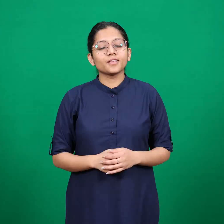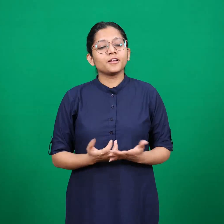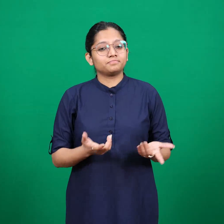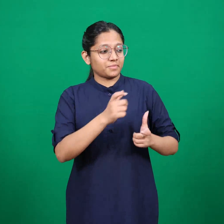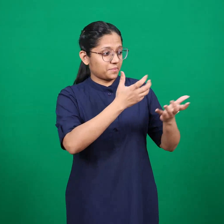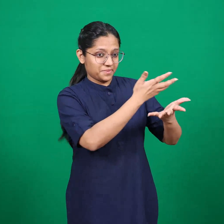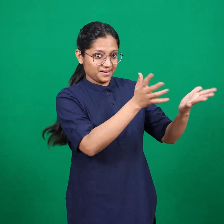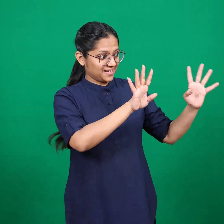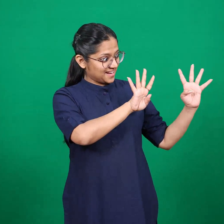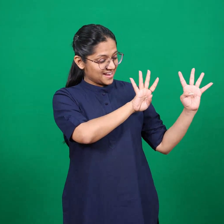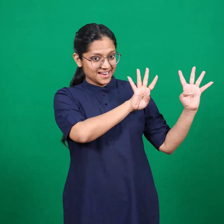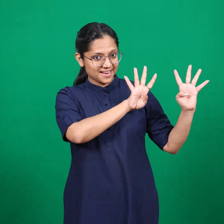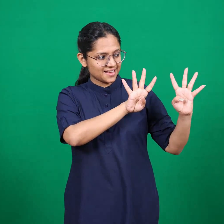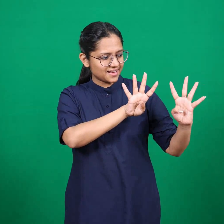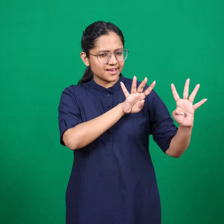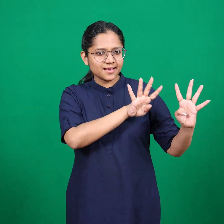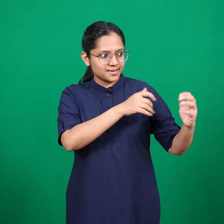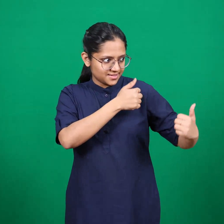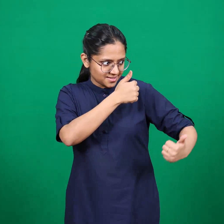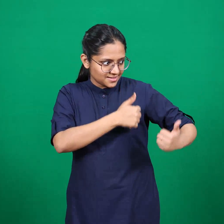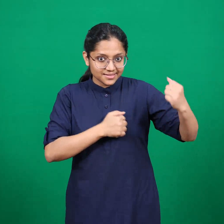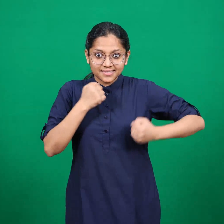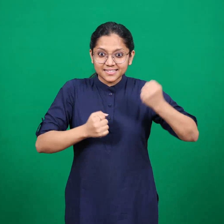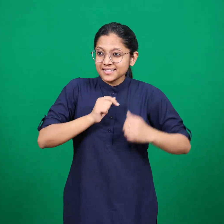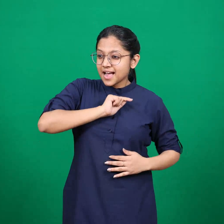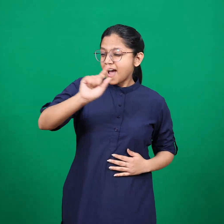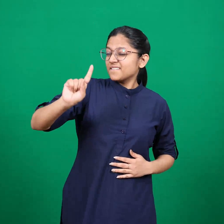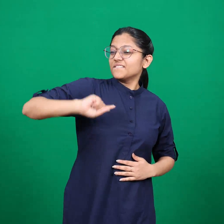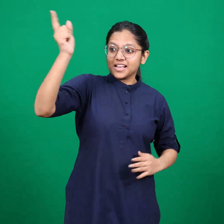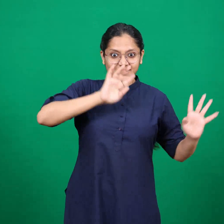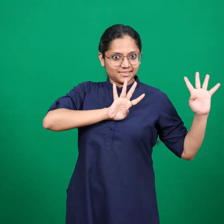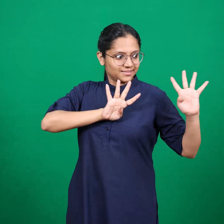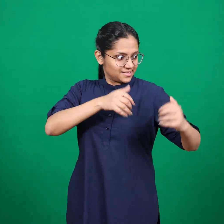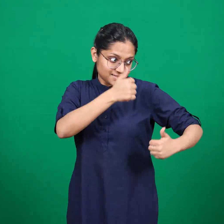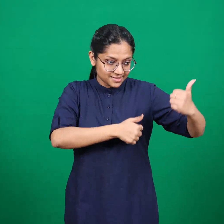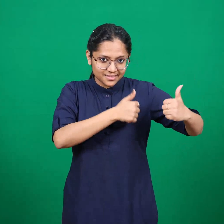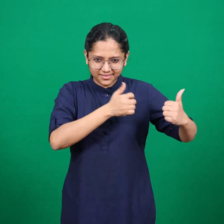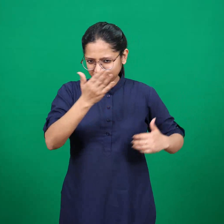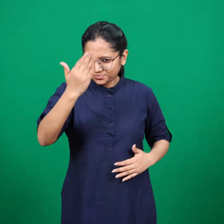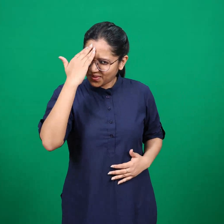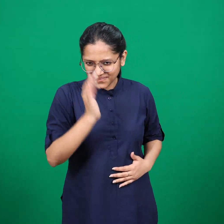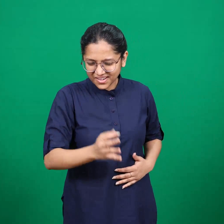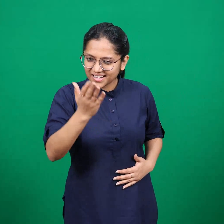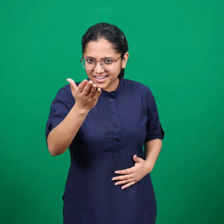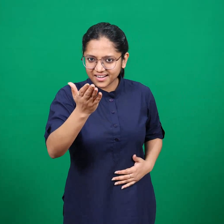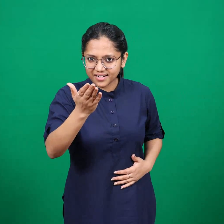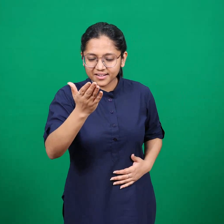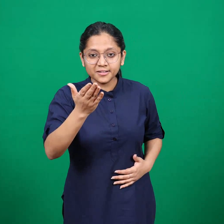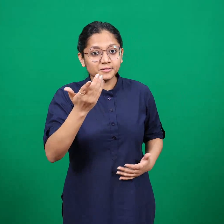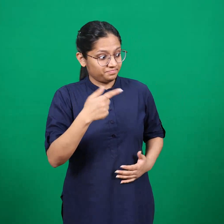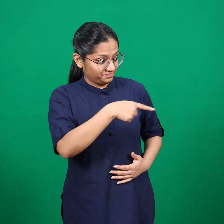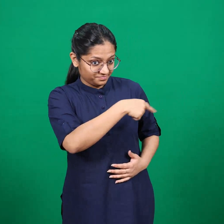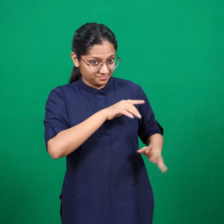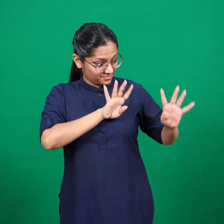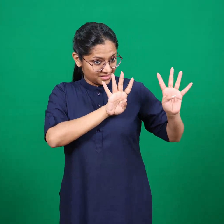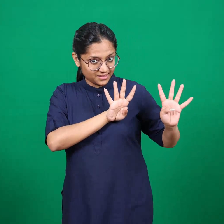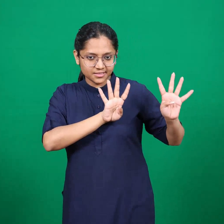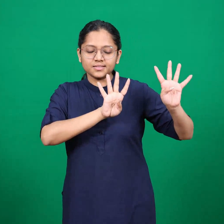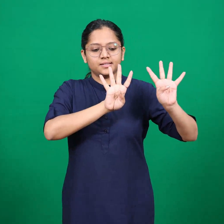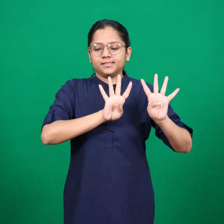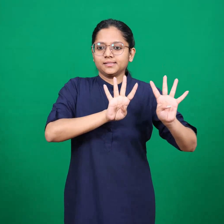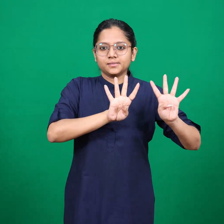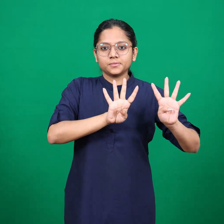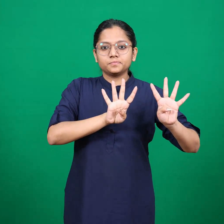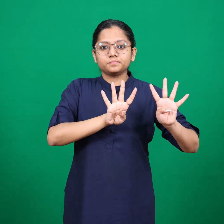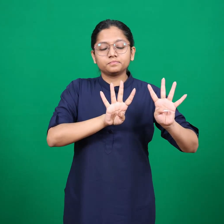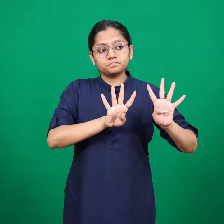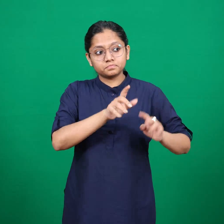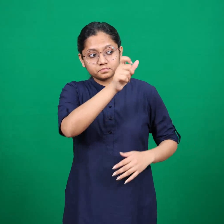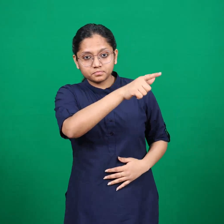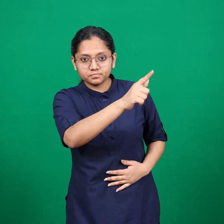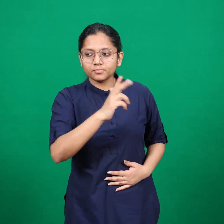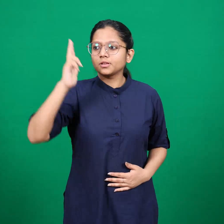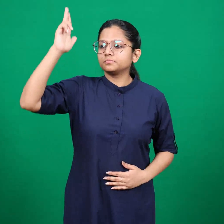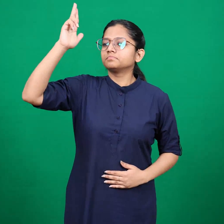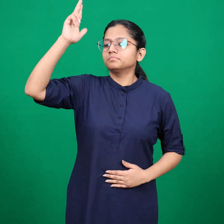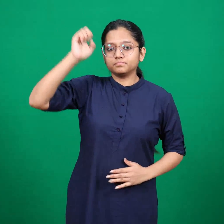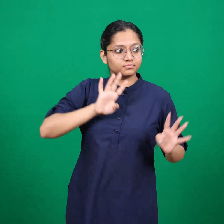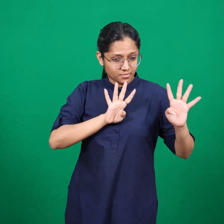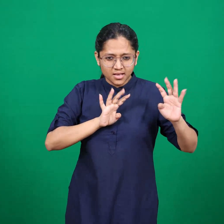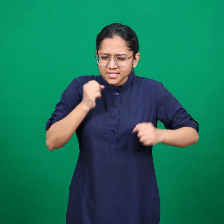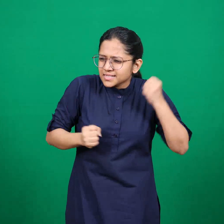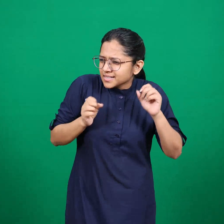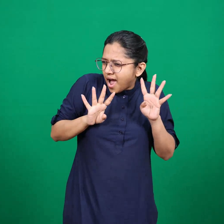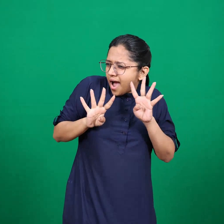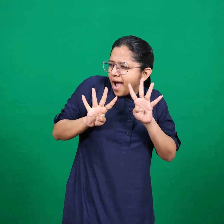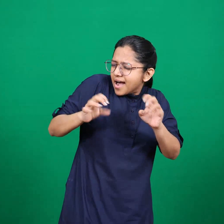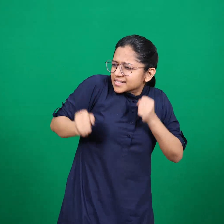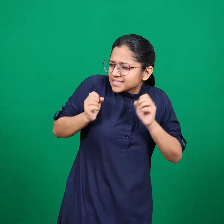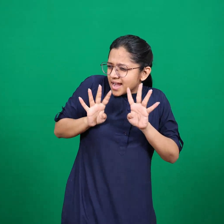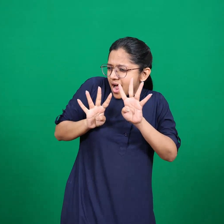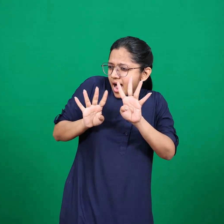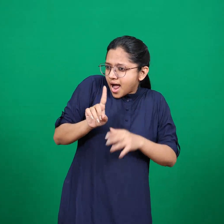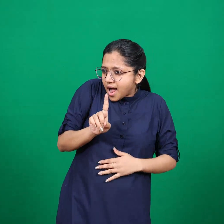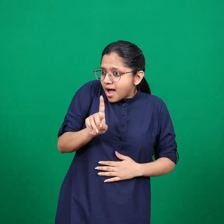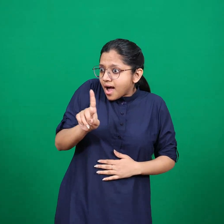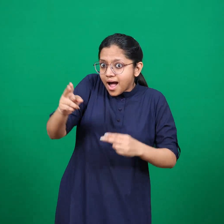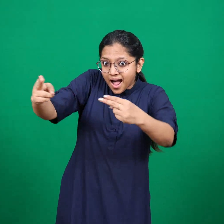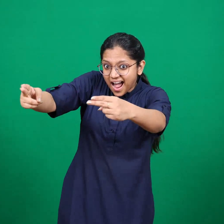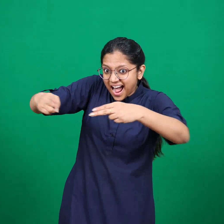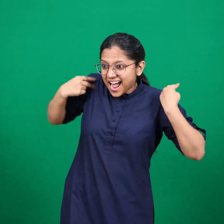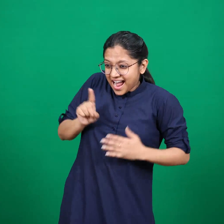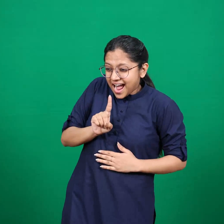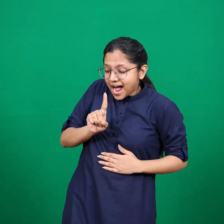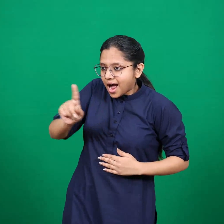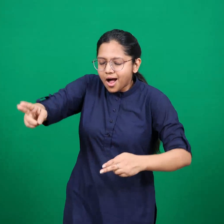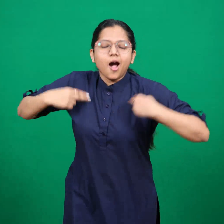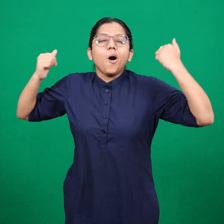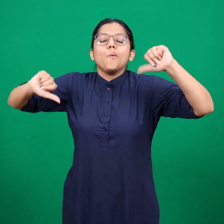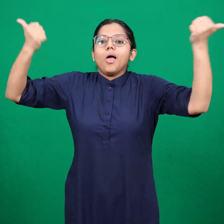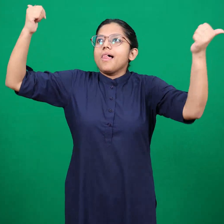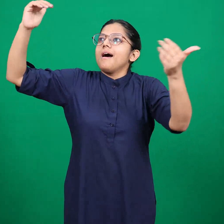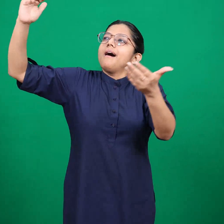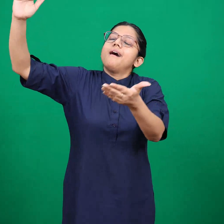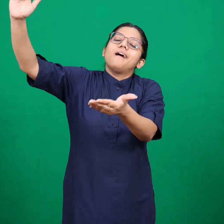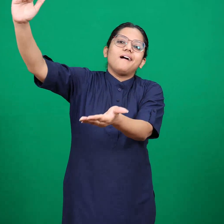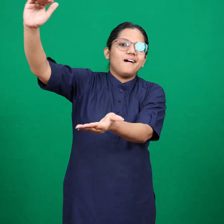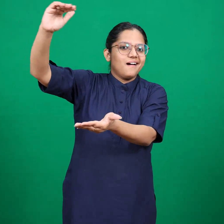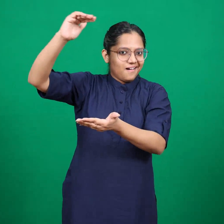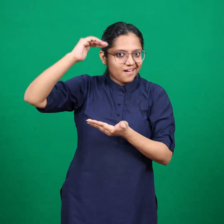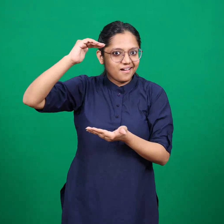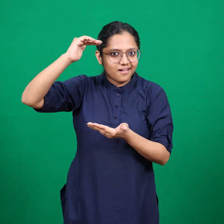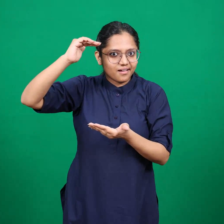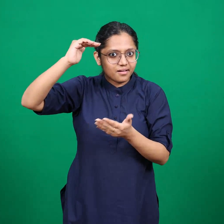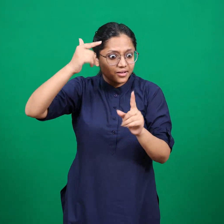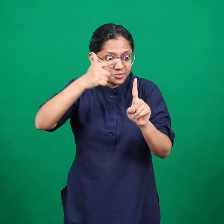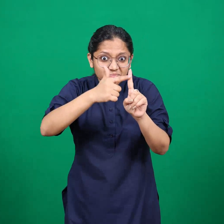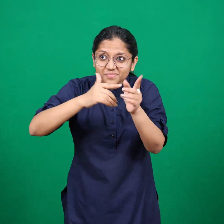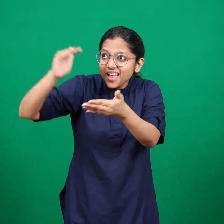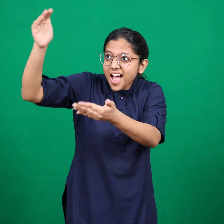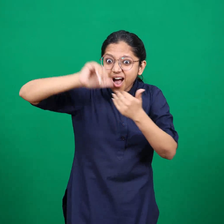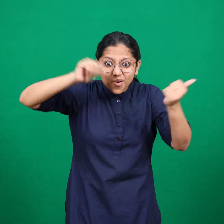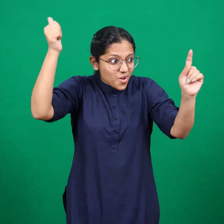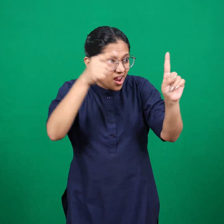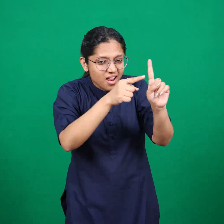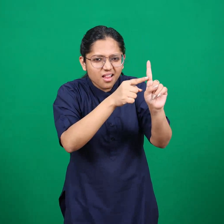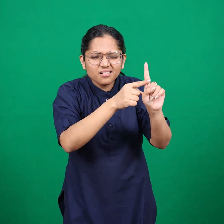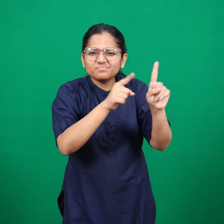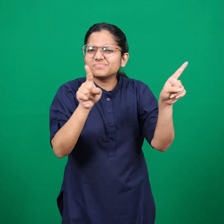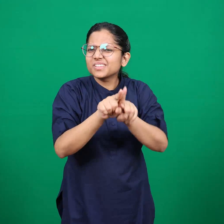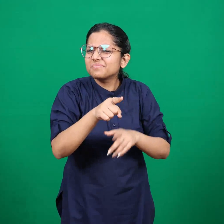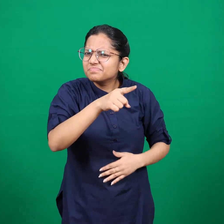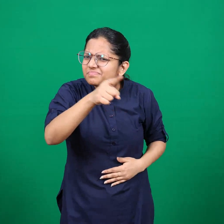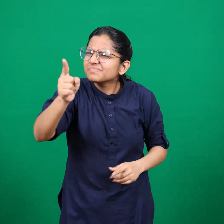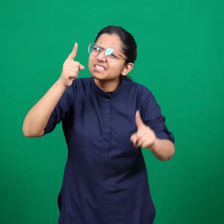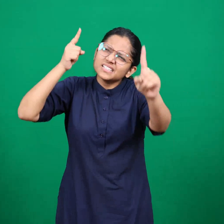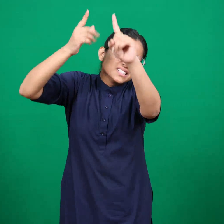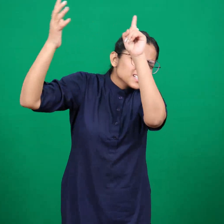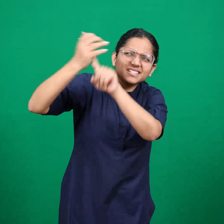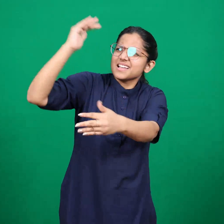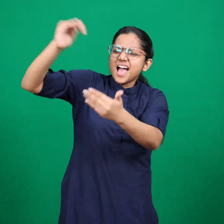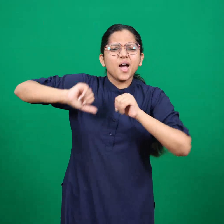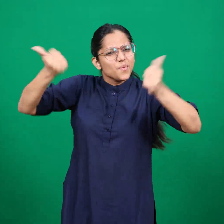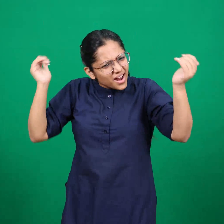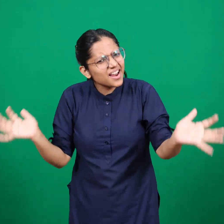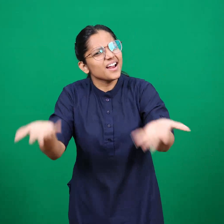Do you not know that in a race all the runners run, but only one receives the prize?